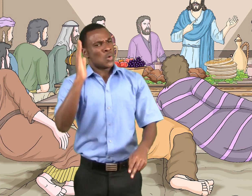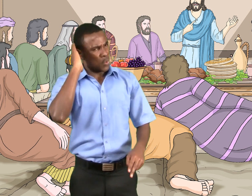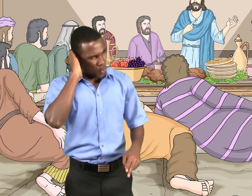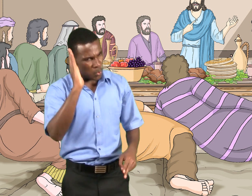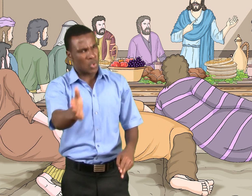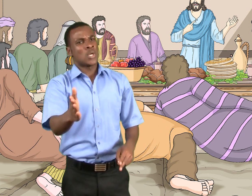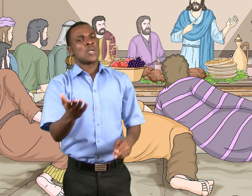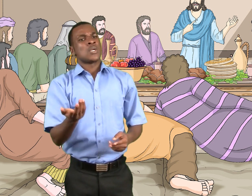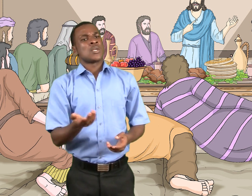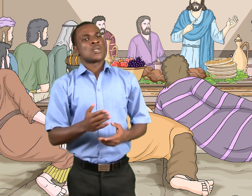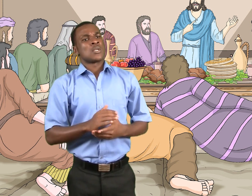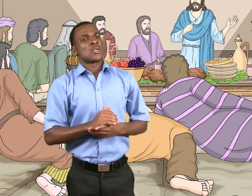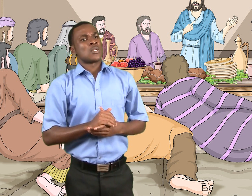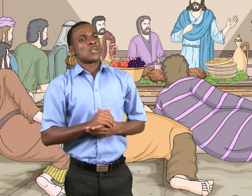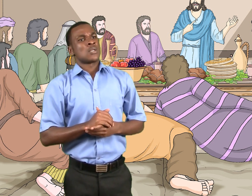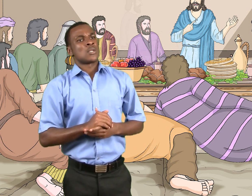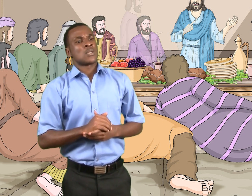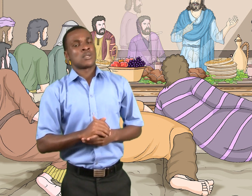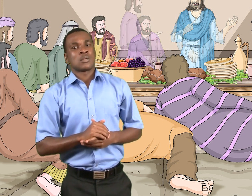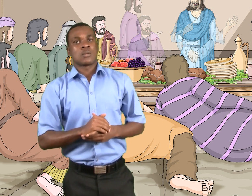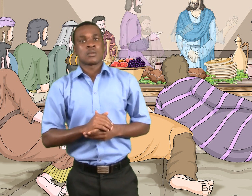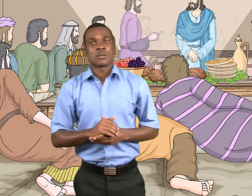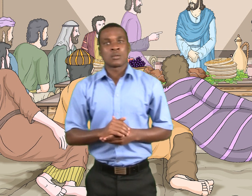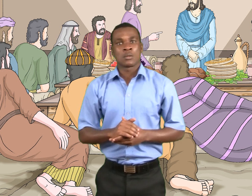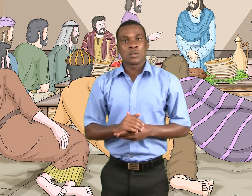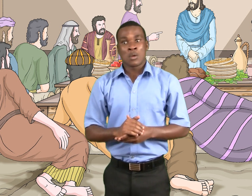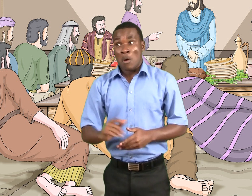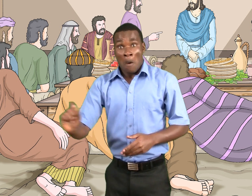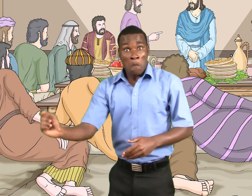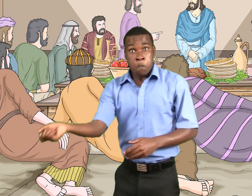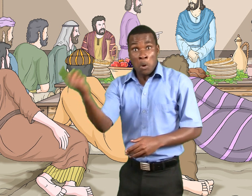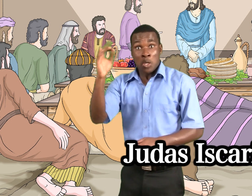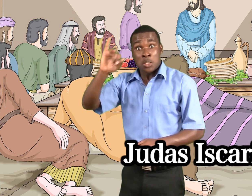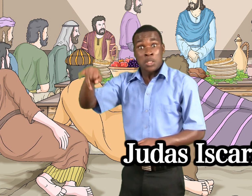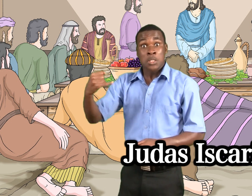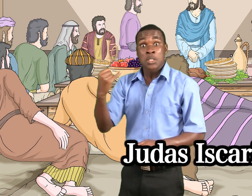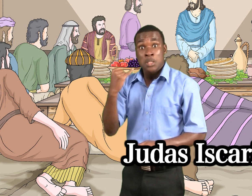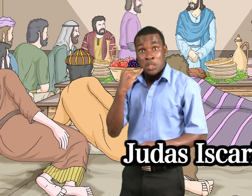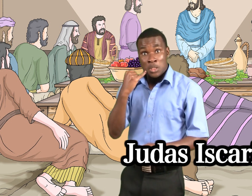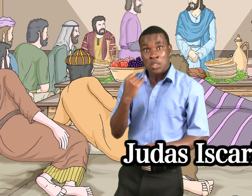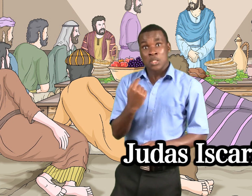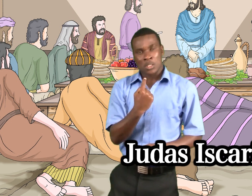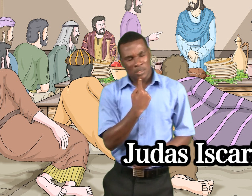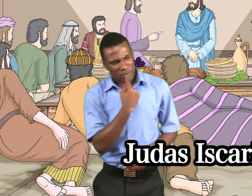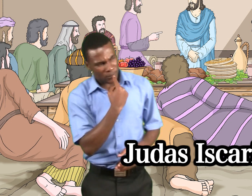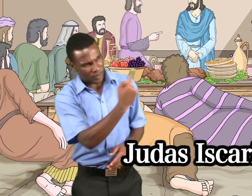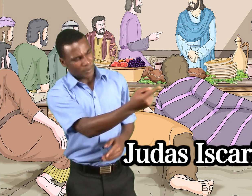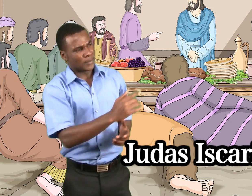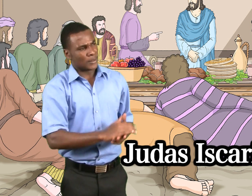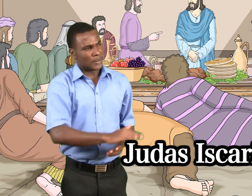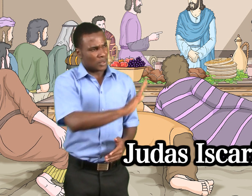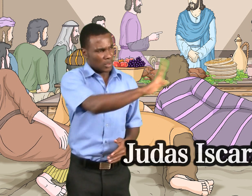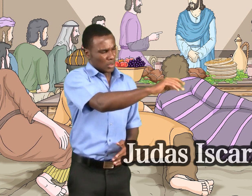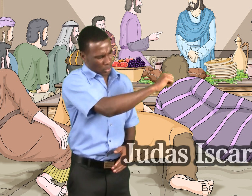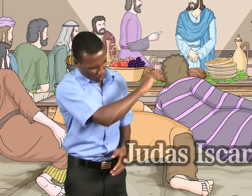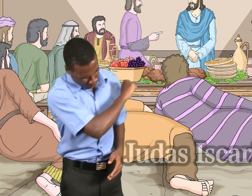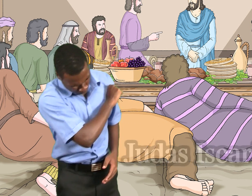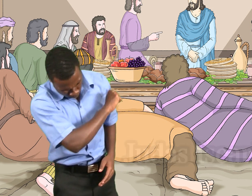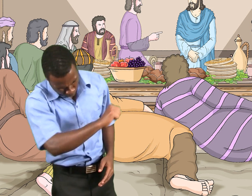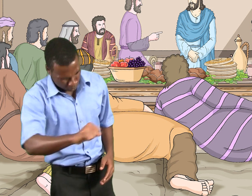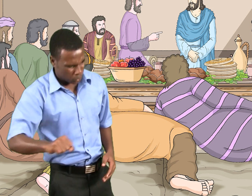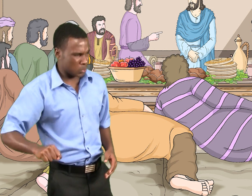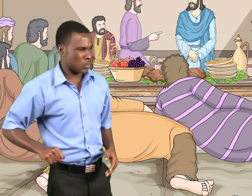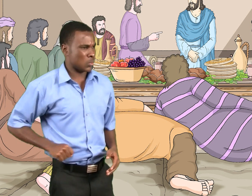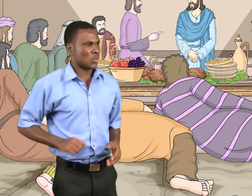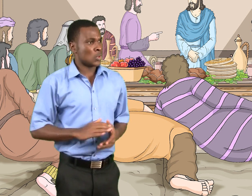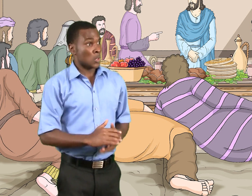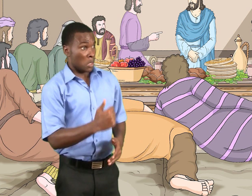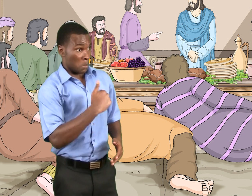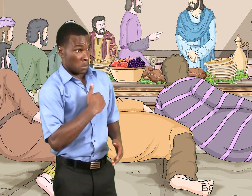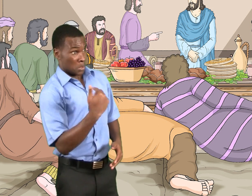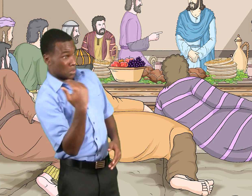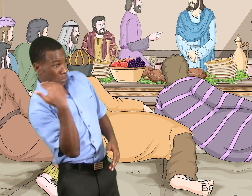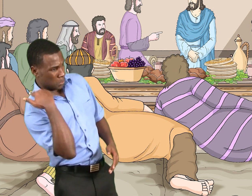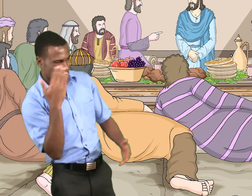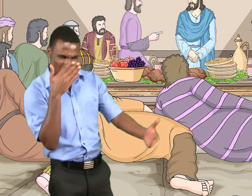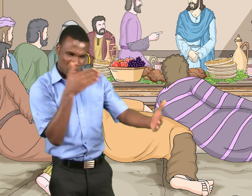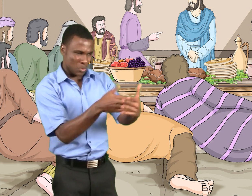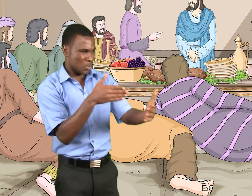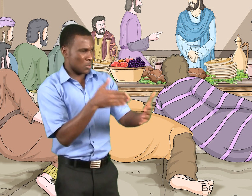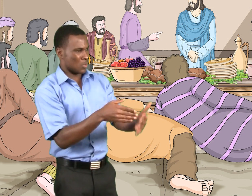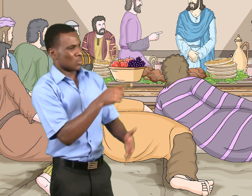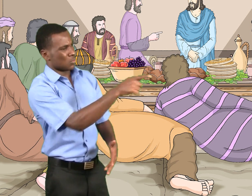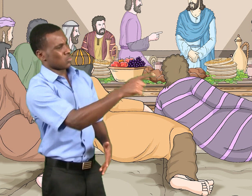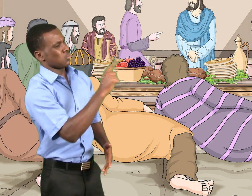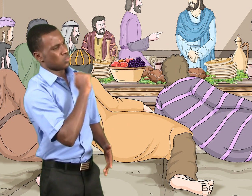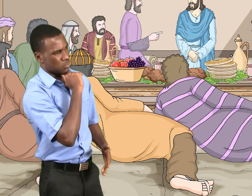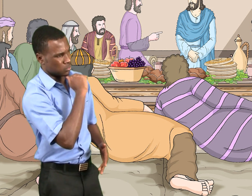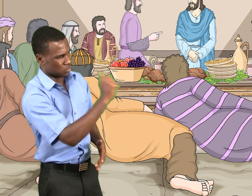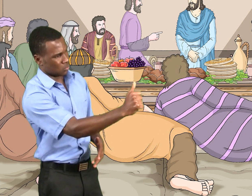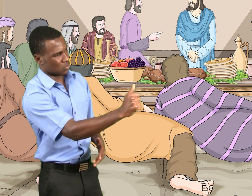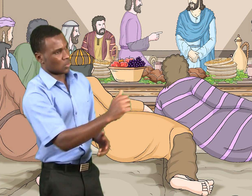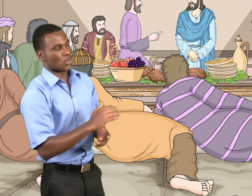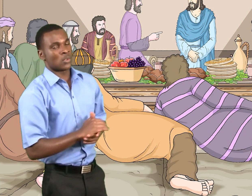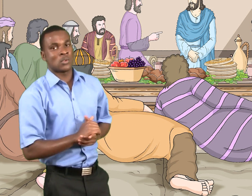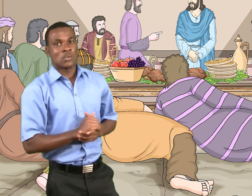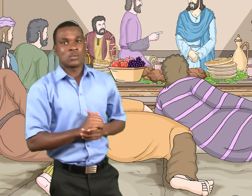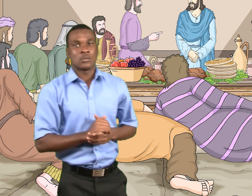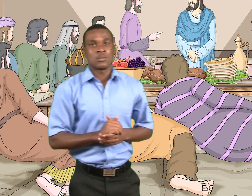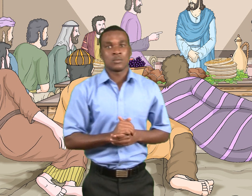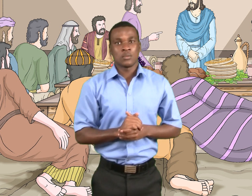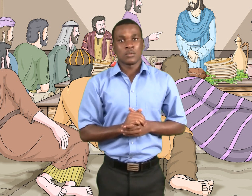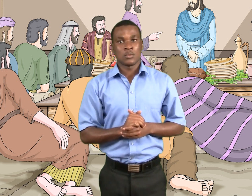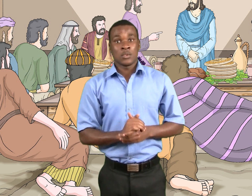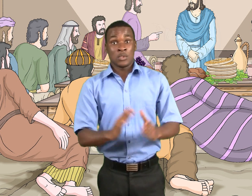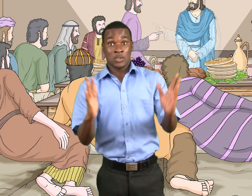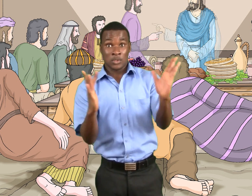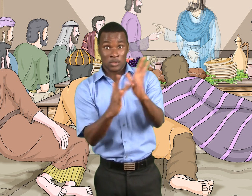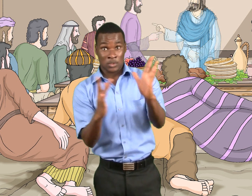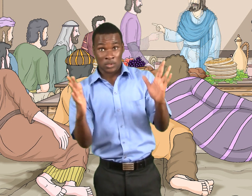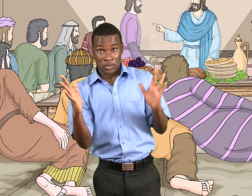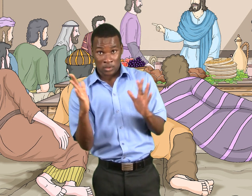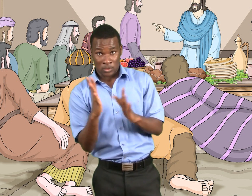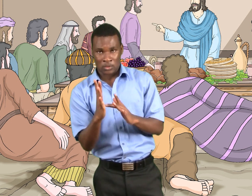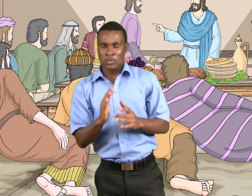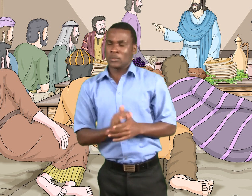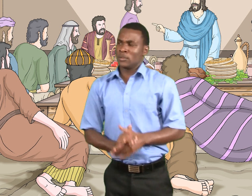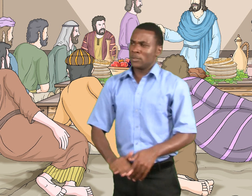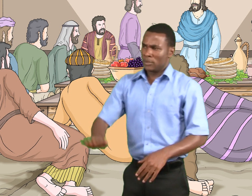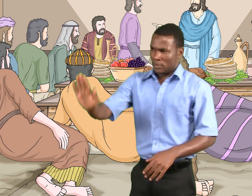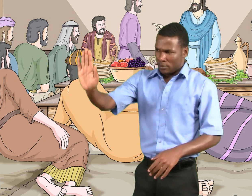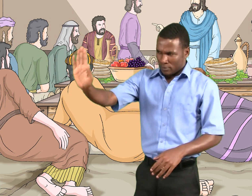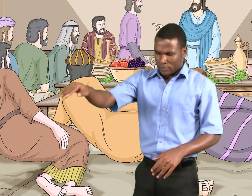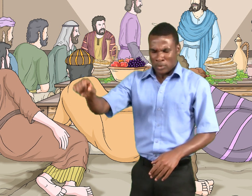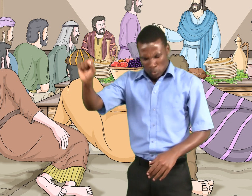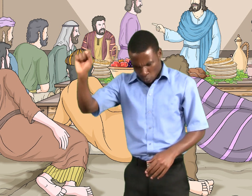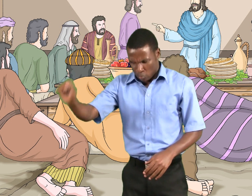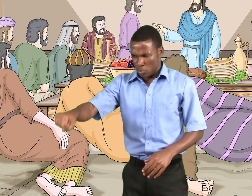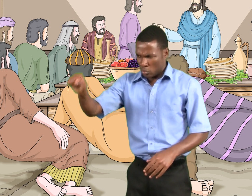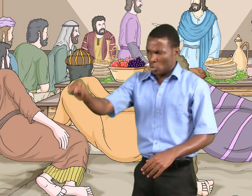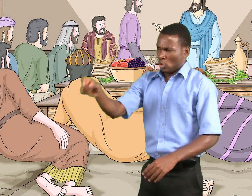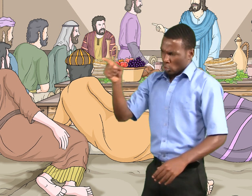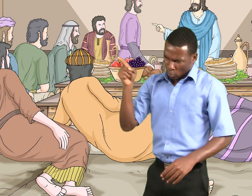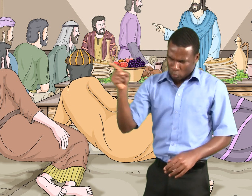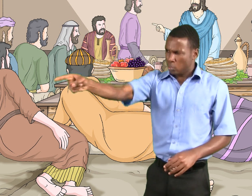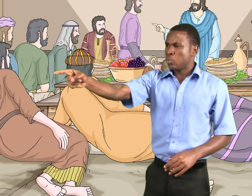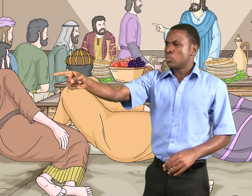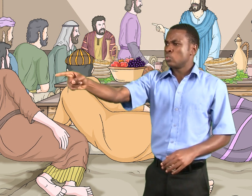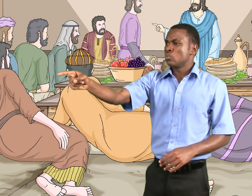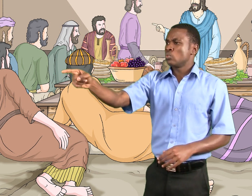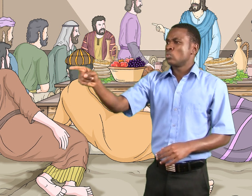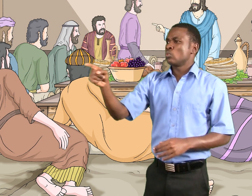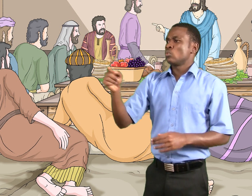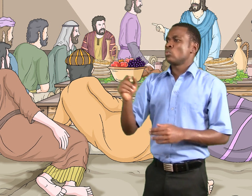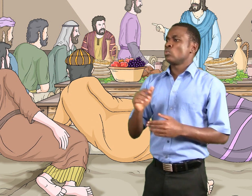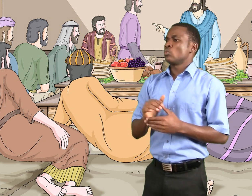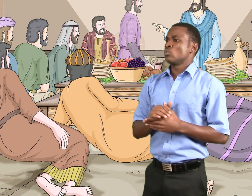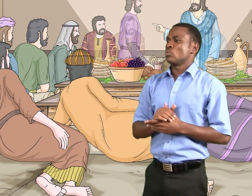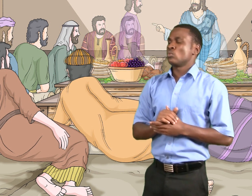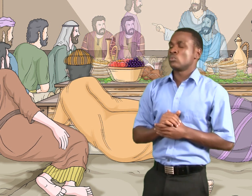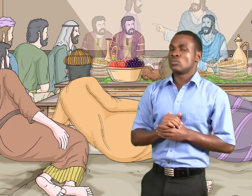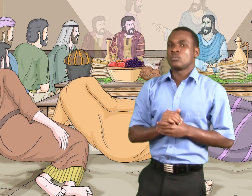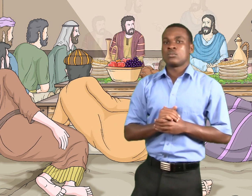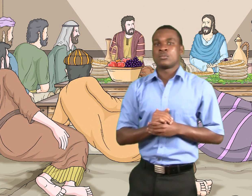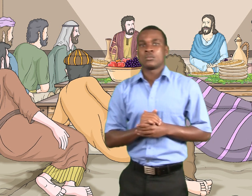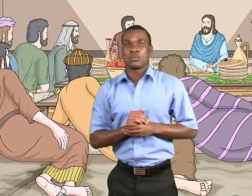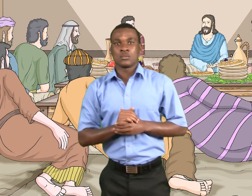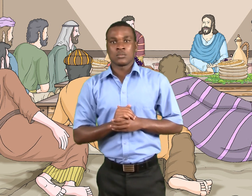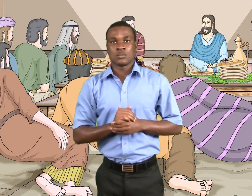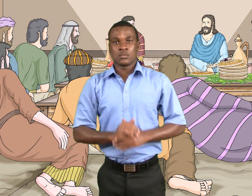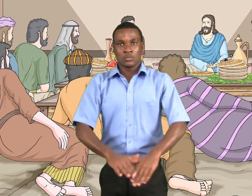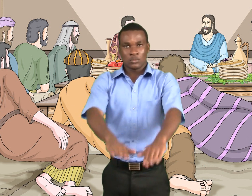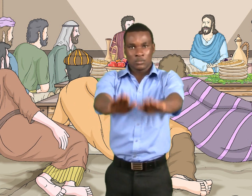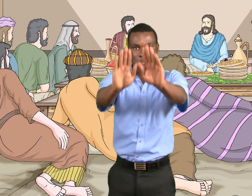Then Judas, who would betray Him, said, “Surely not I, Rabbi?” Jesus answered, “You have said it yourself.”